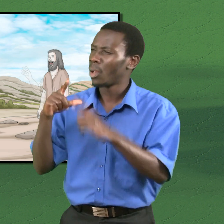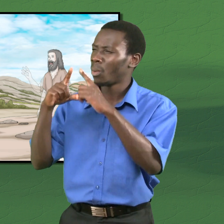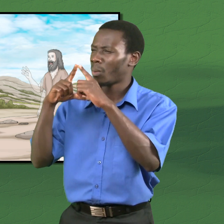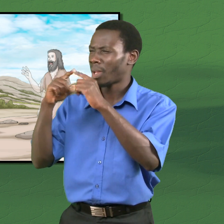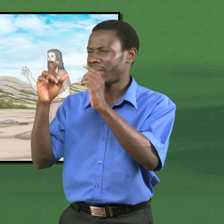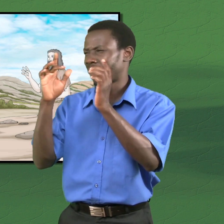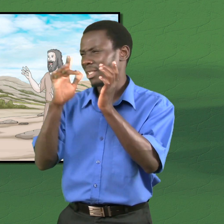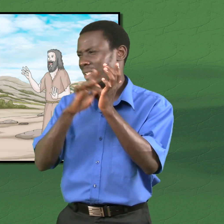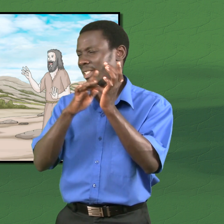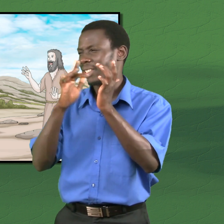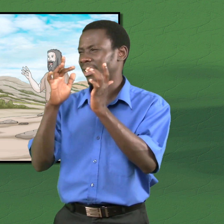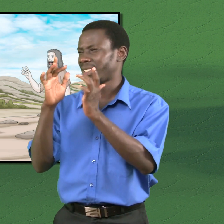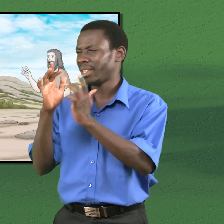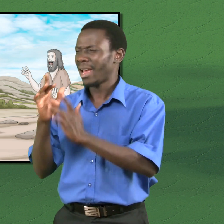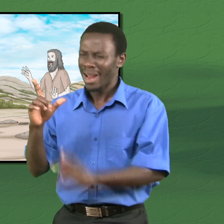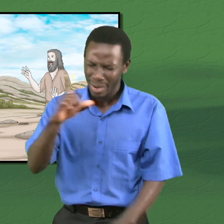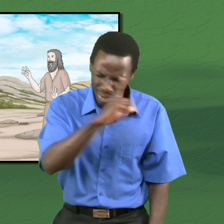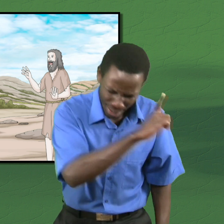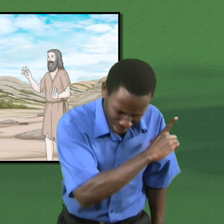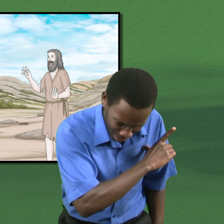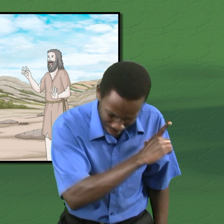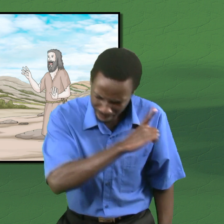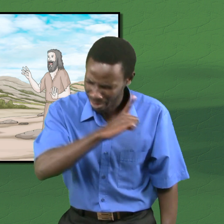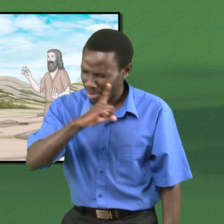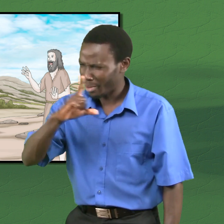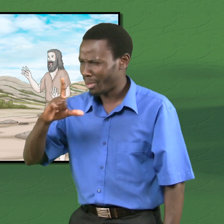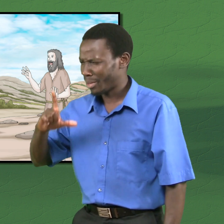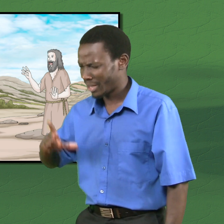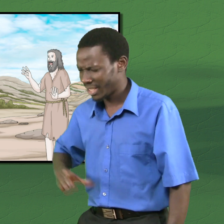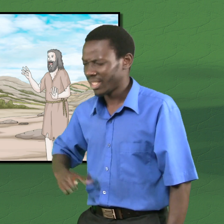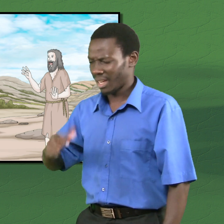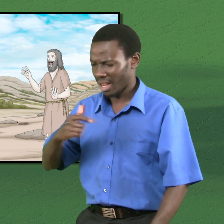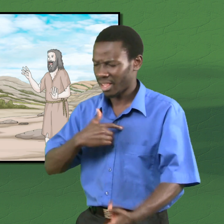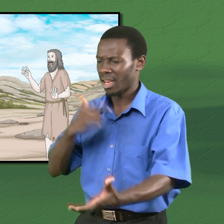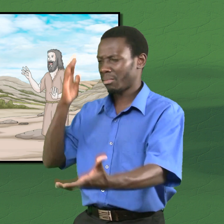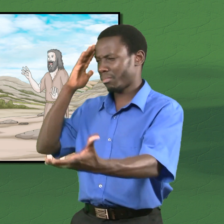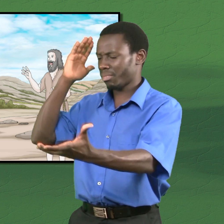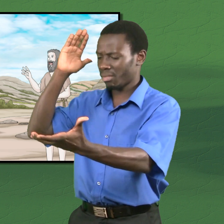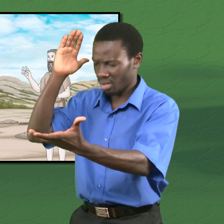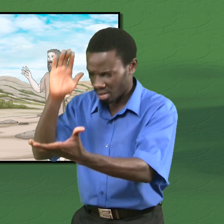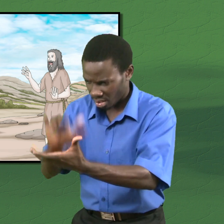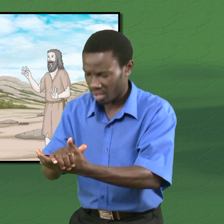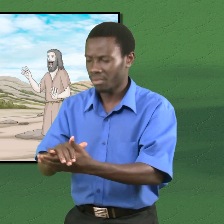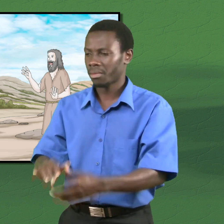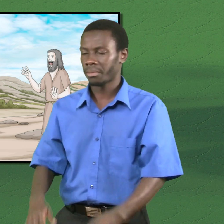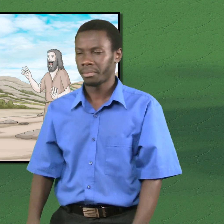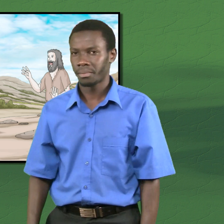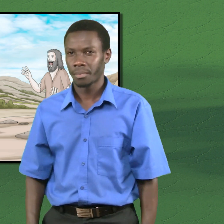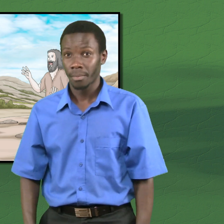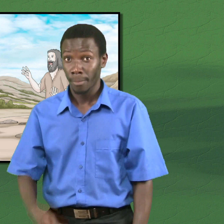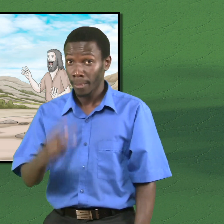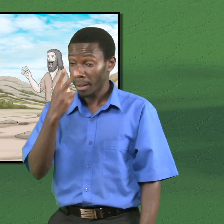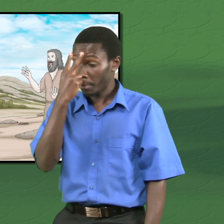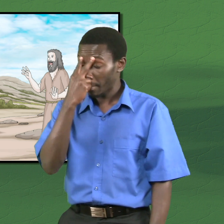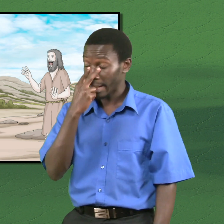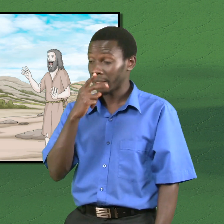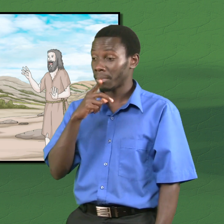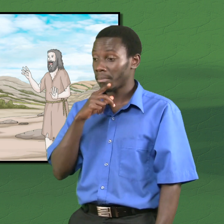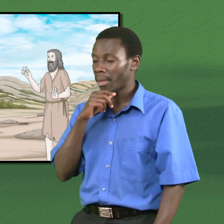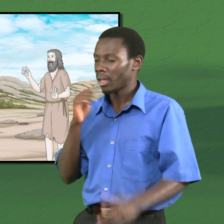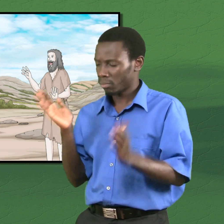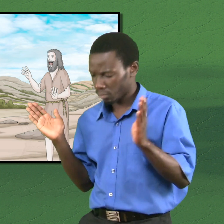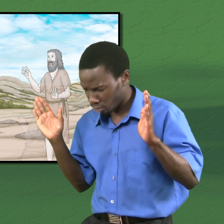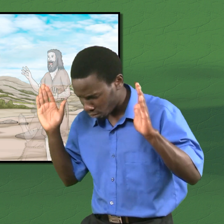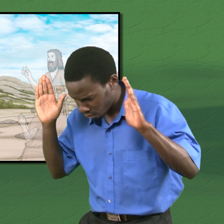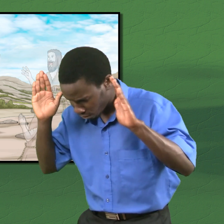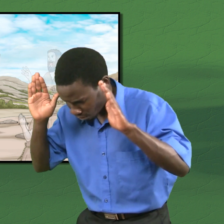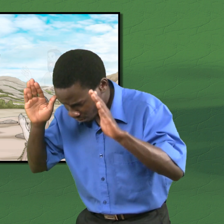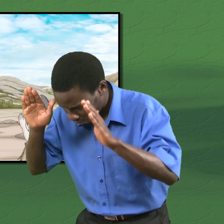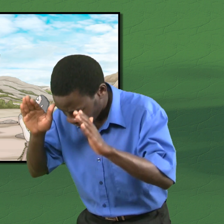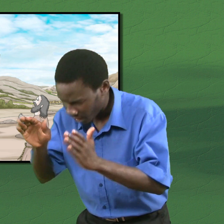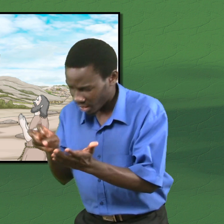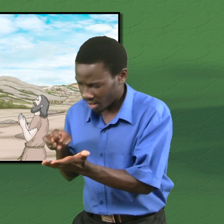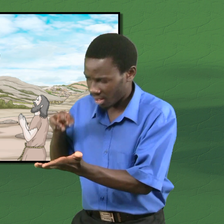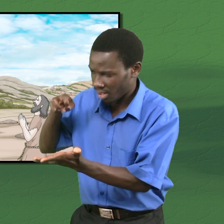“Lord, I believe,” he said.